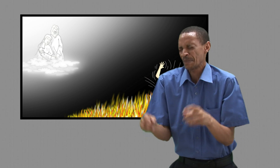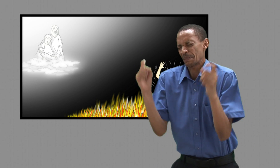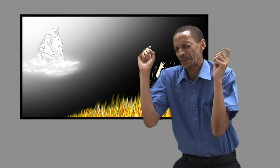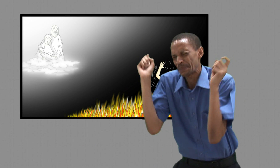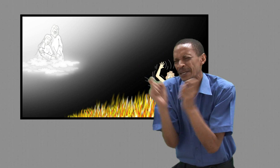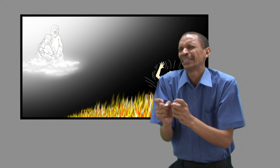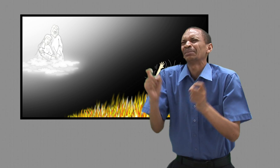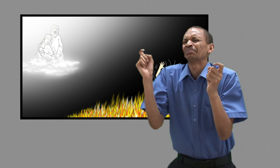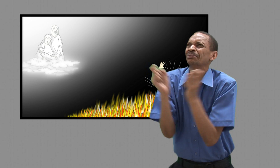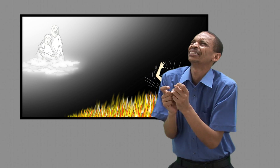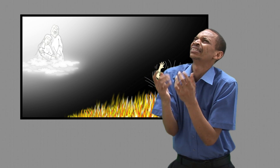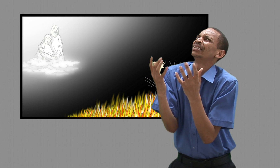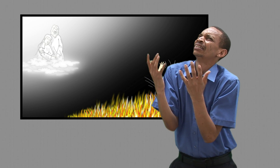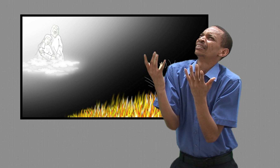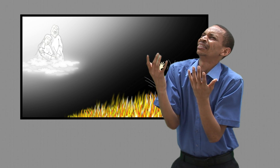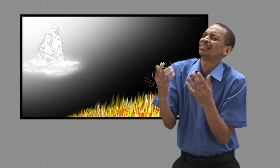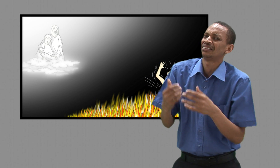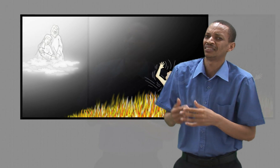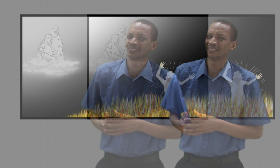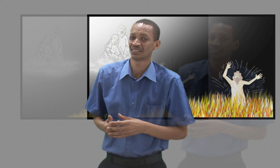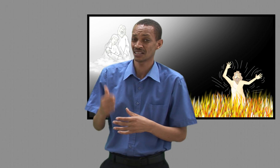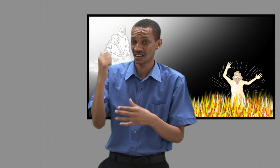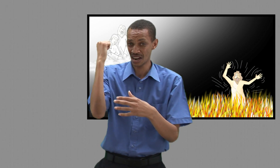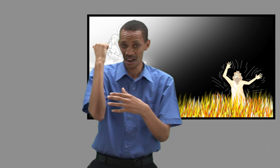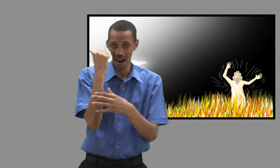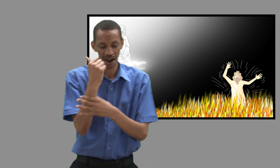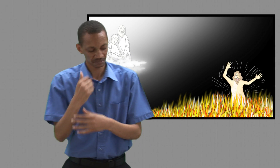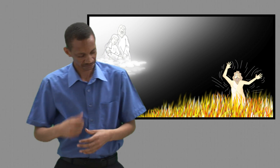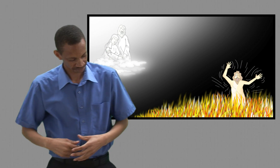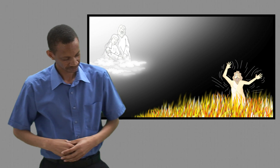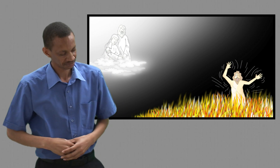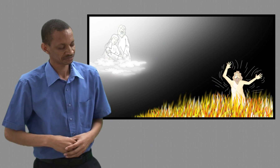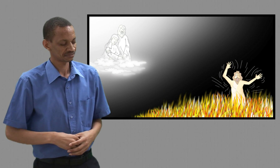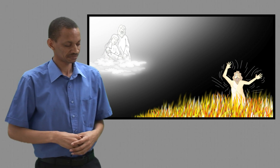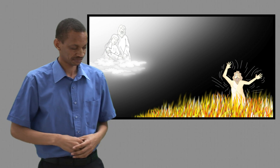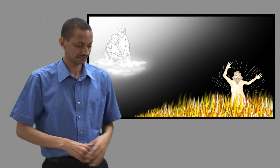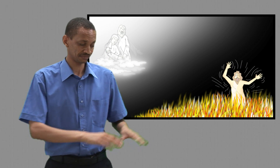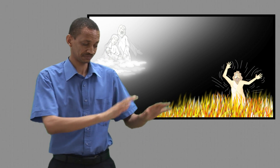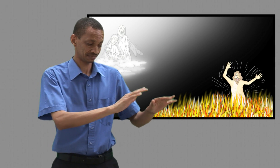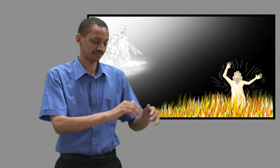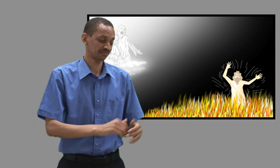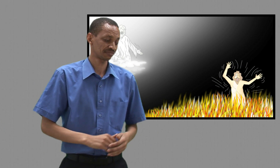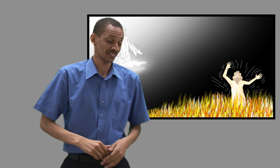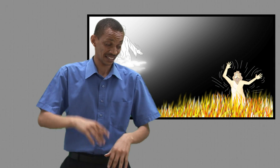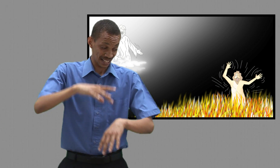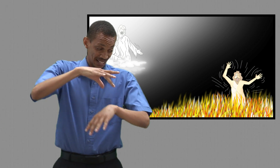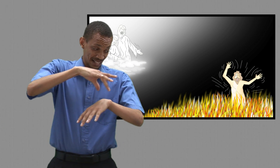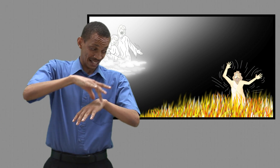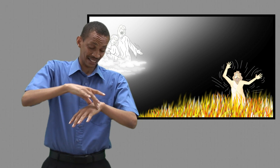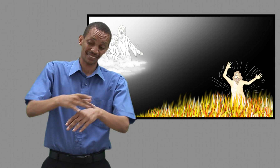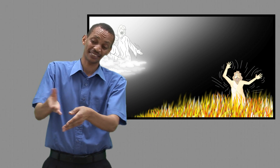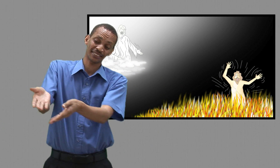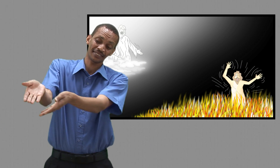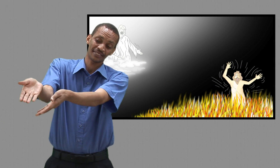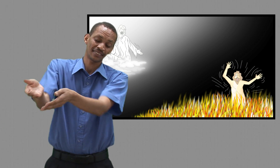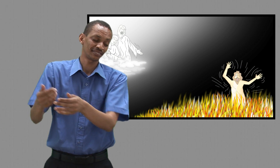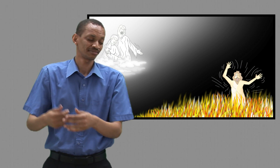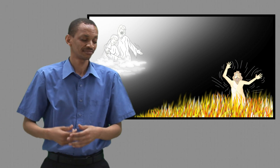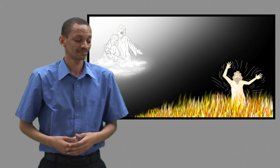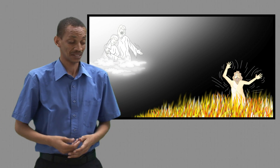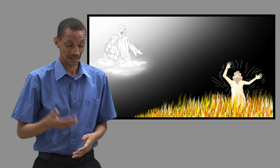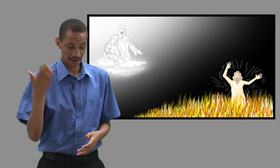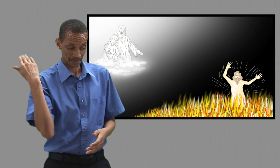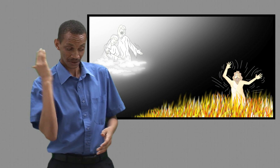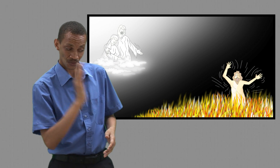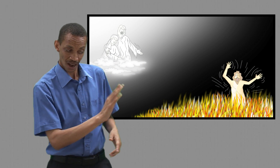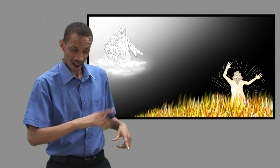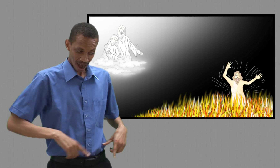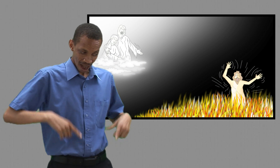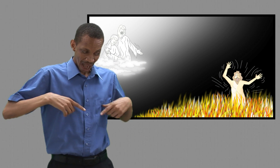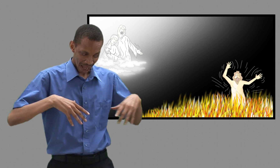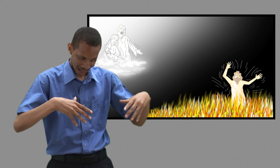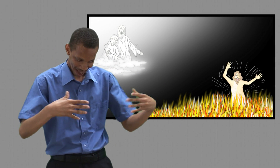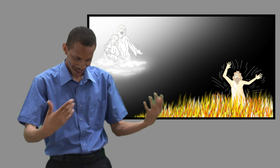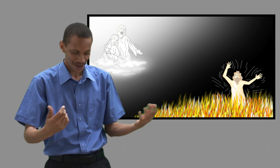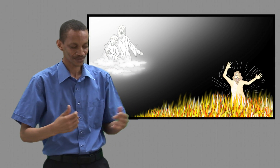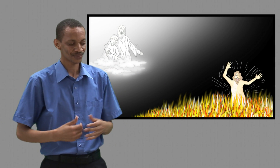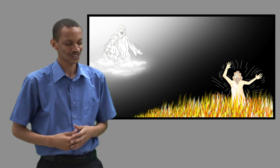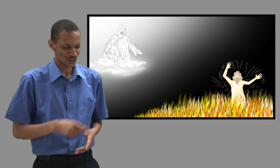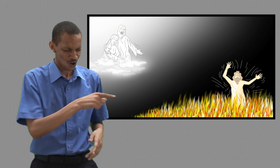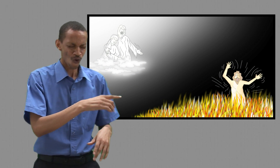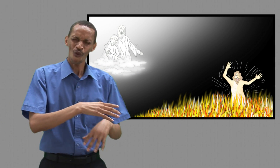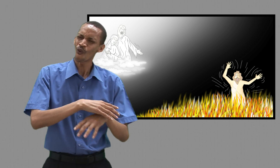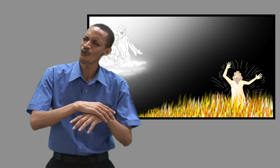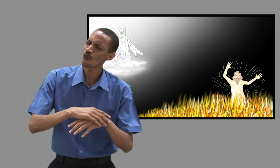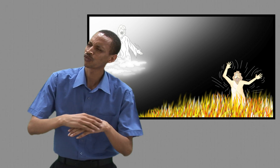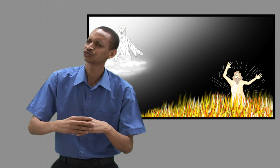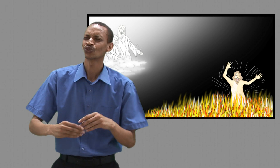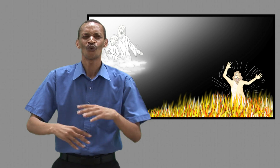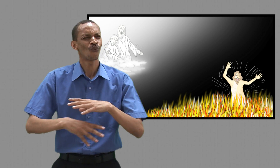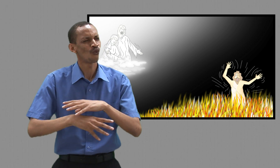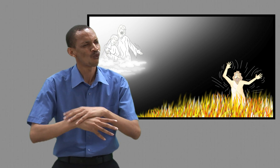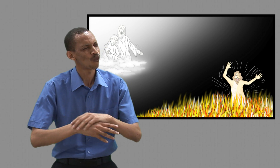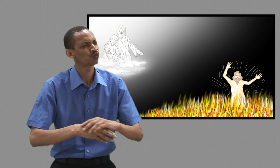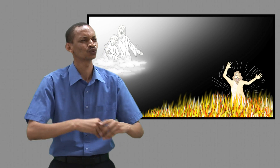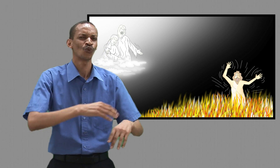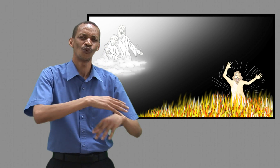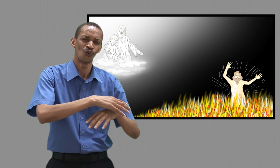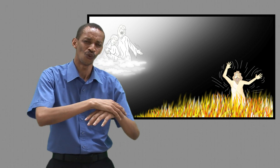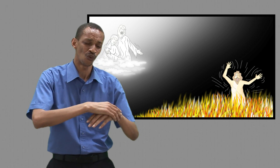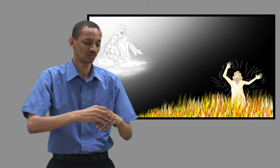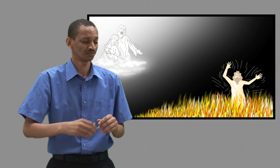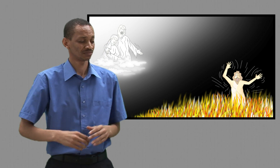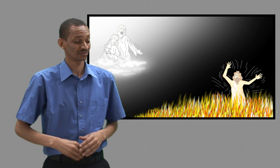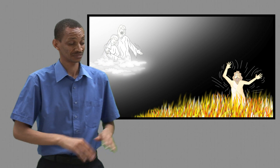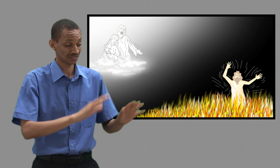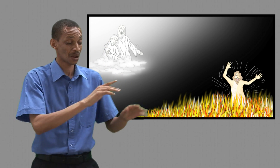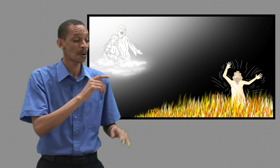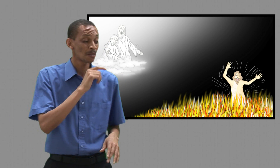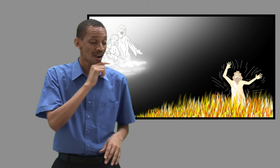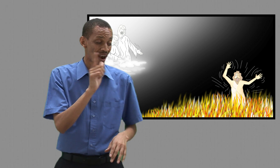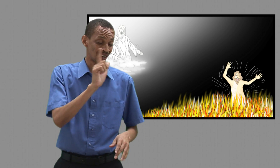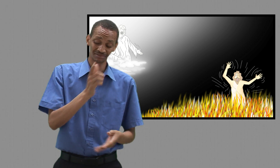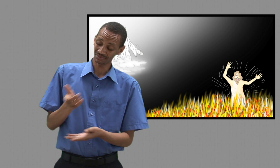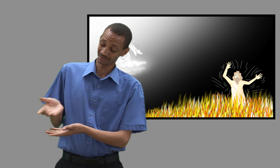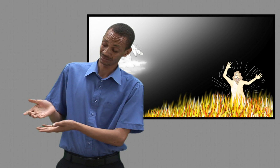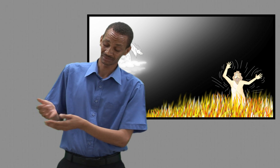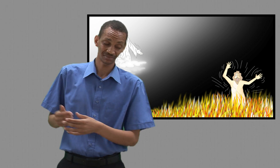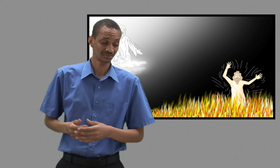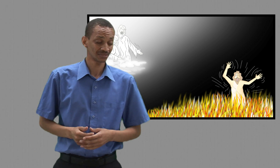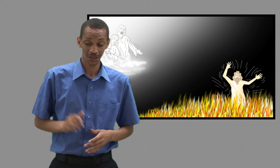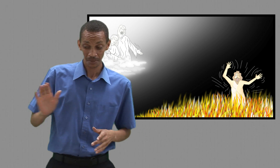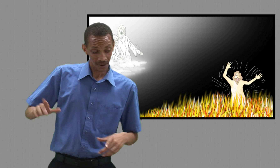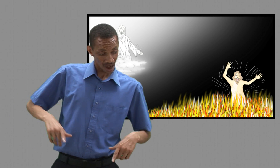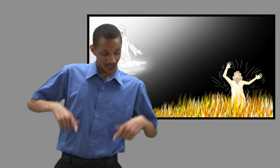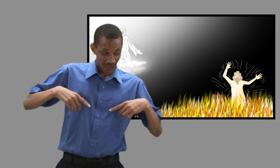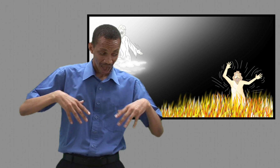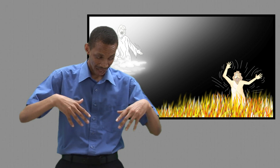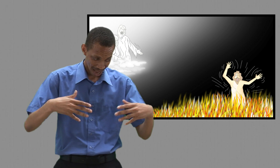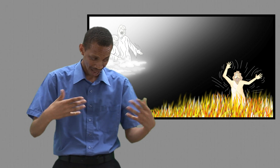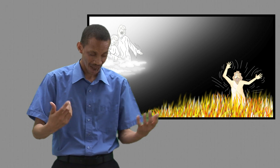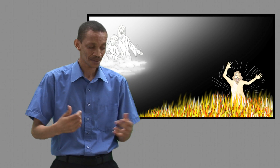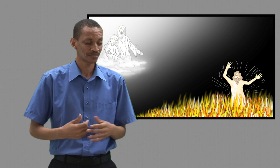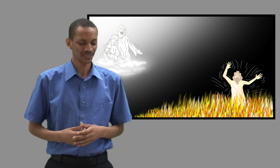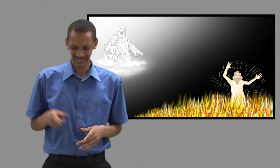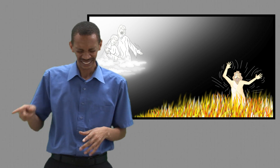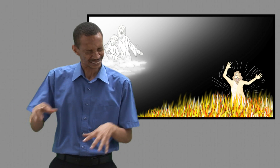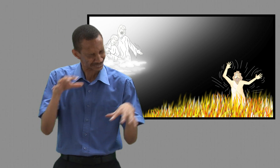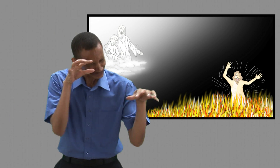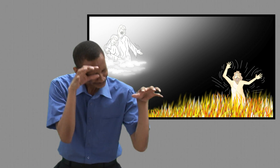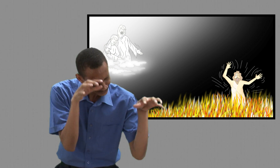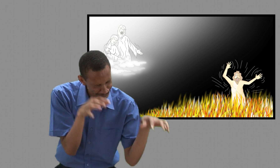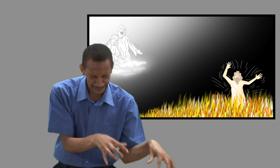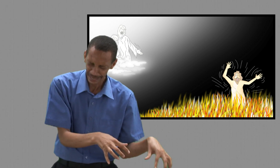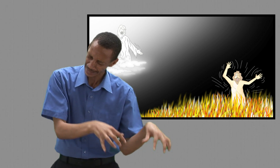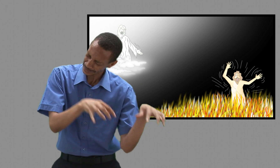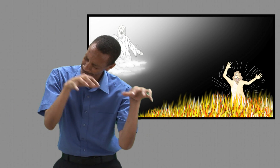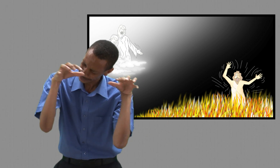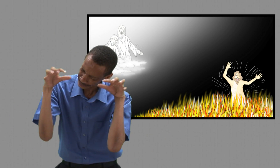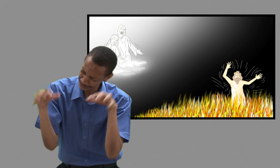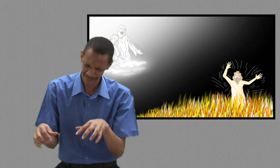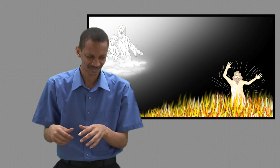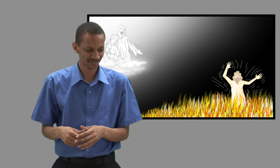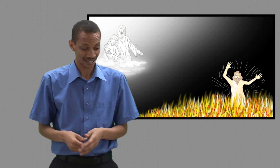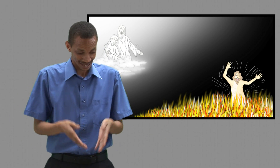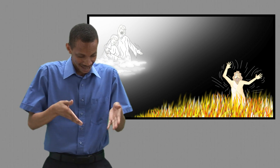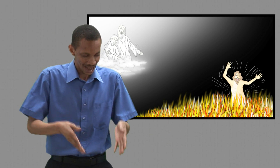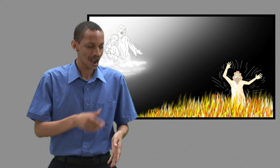But Abraham answered, ‘Child, remember that during your lifetime you received your good things, while Lazarus received bad things.